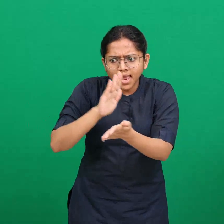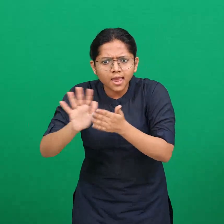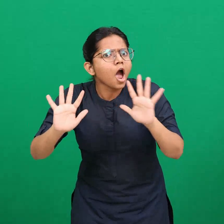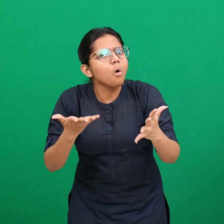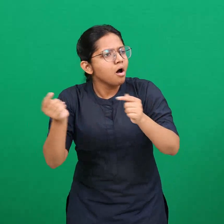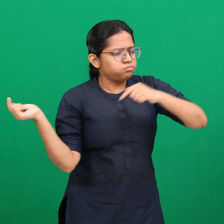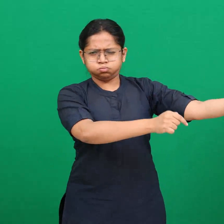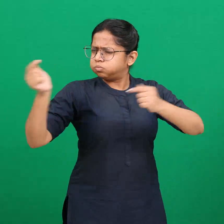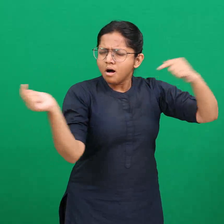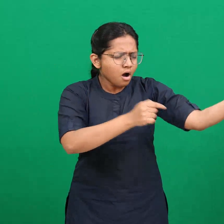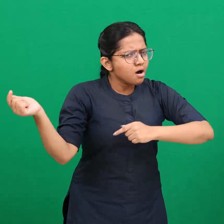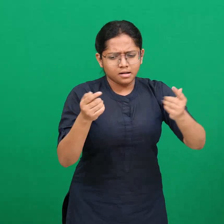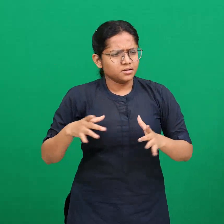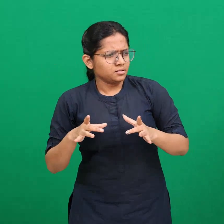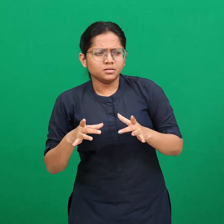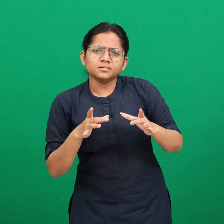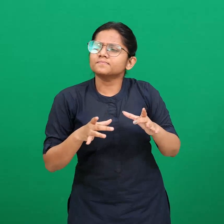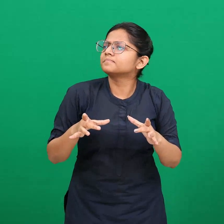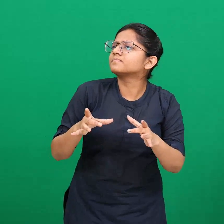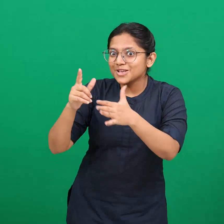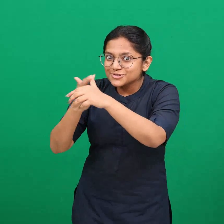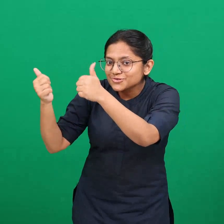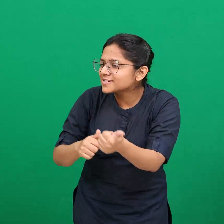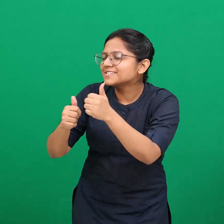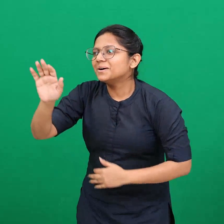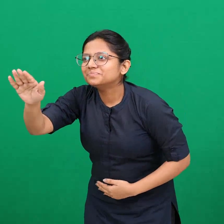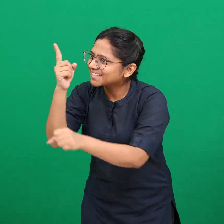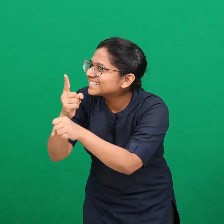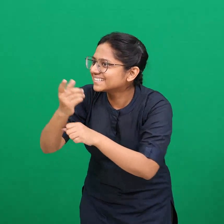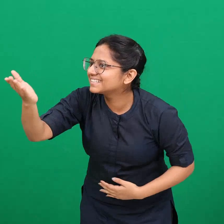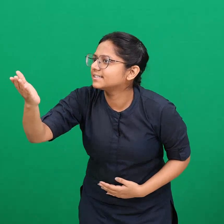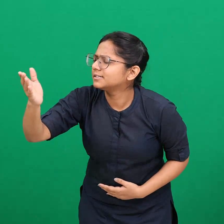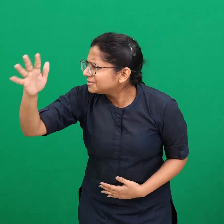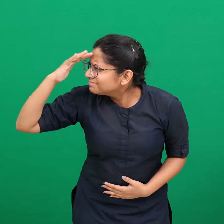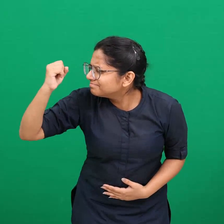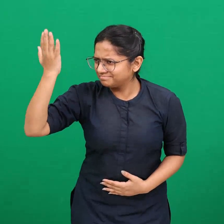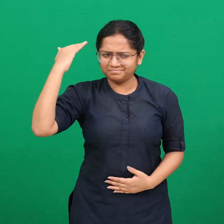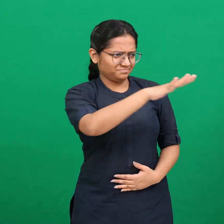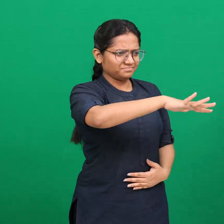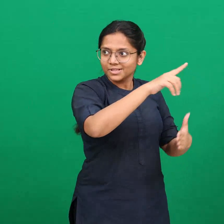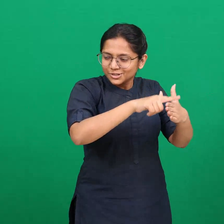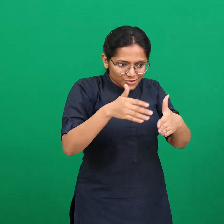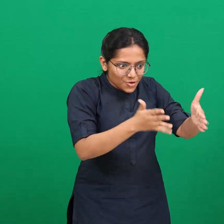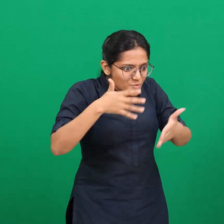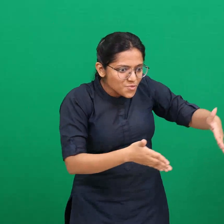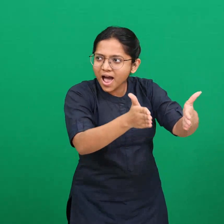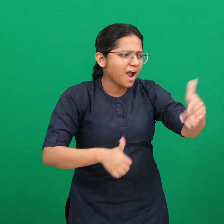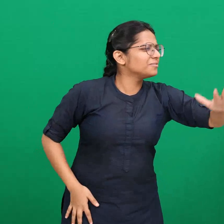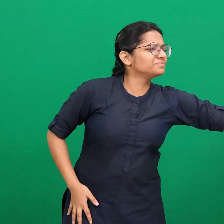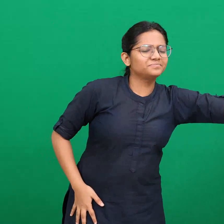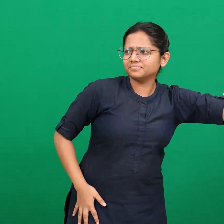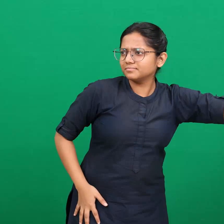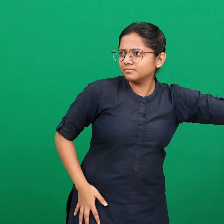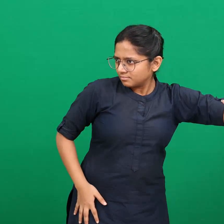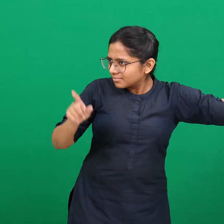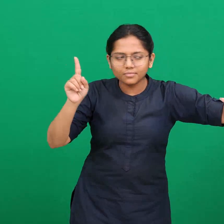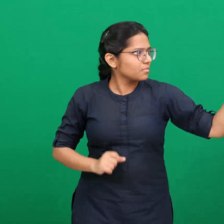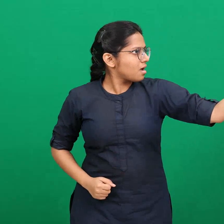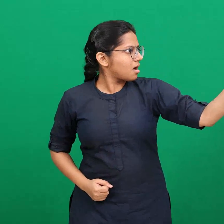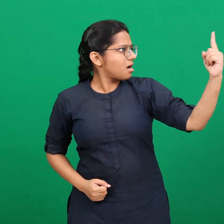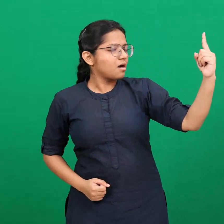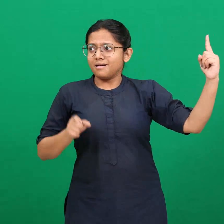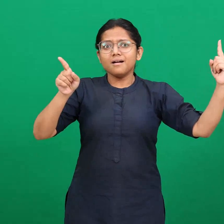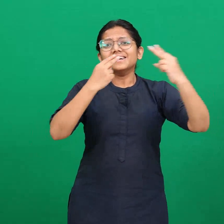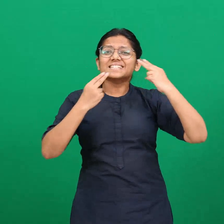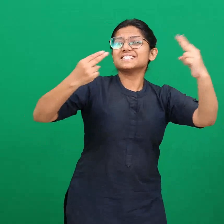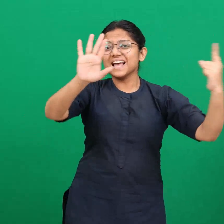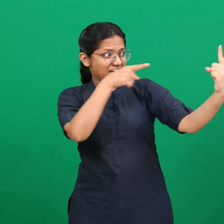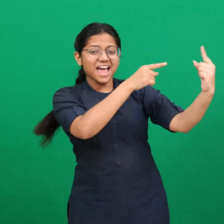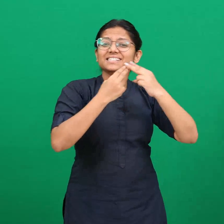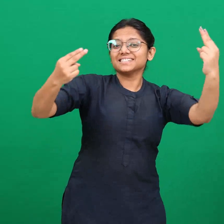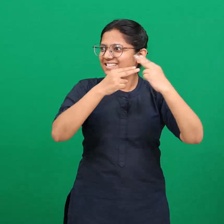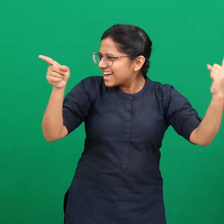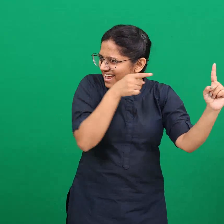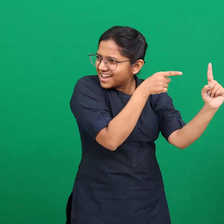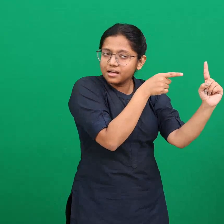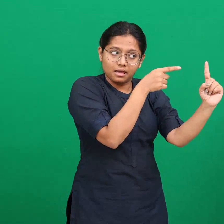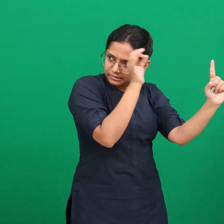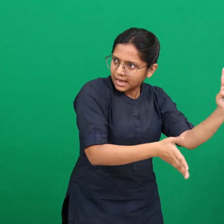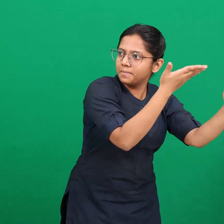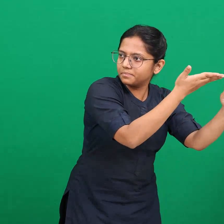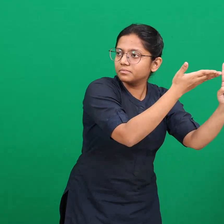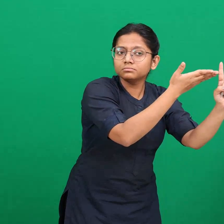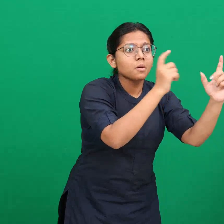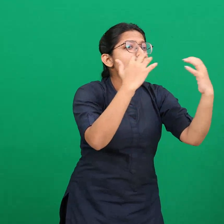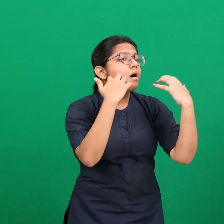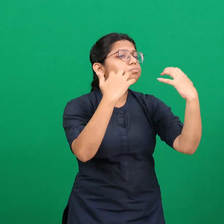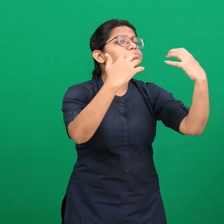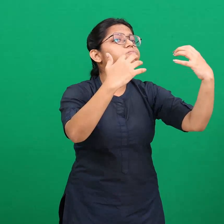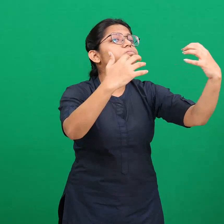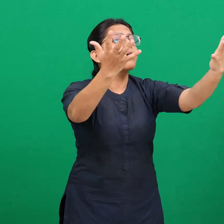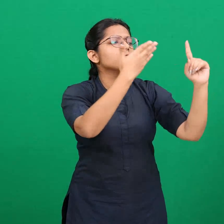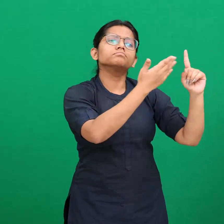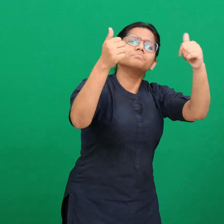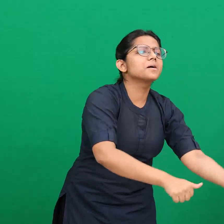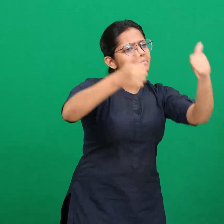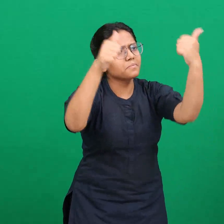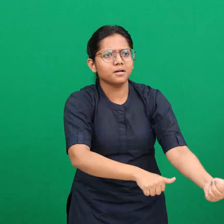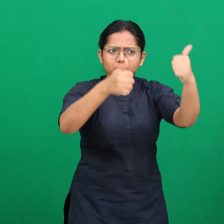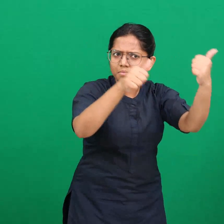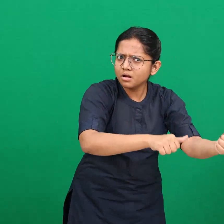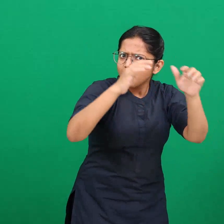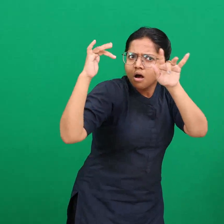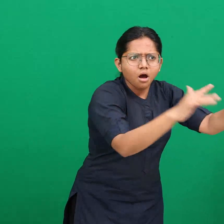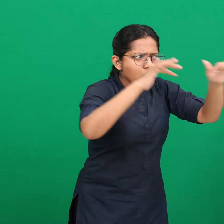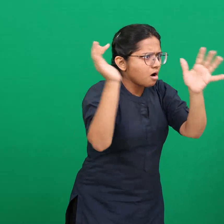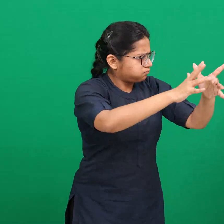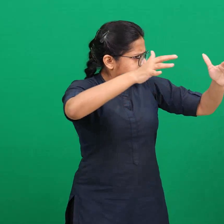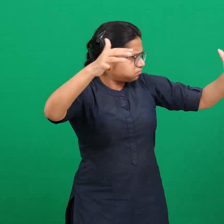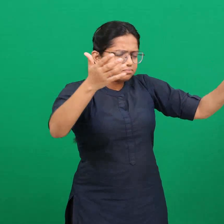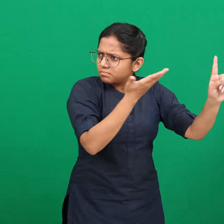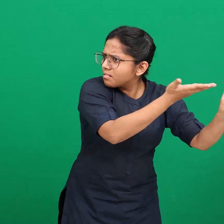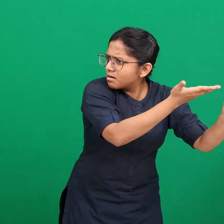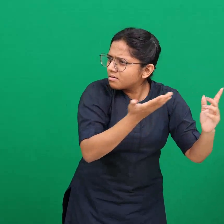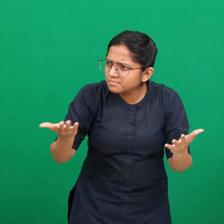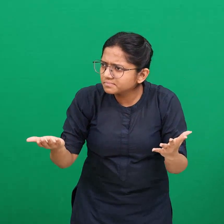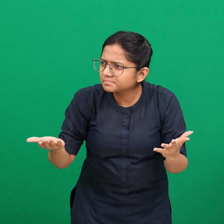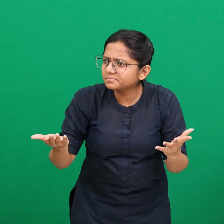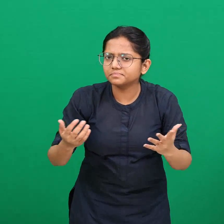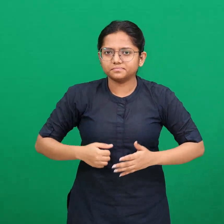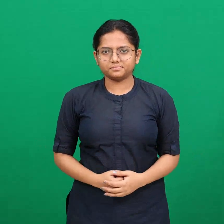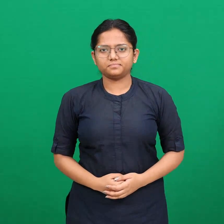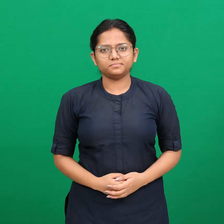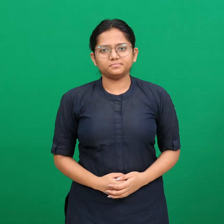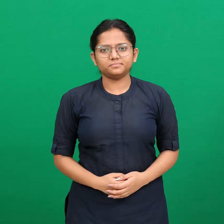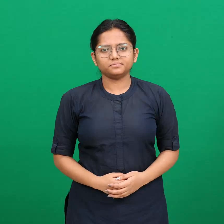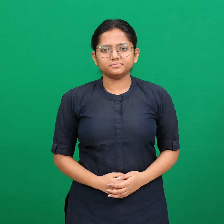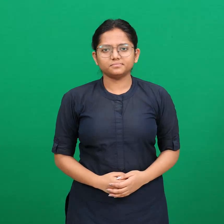So John's disciples came to him and said, "Look, Rabbi, the One who was with you beyond the Jordan, the One you testified about- He is baptizing, and everyone is going to Him."